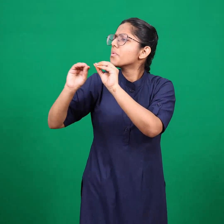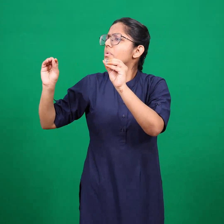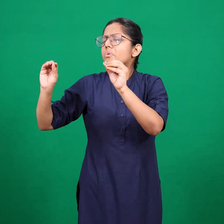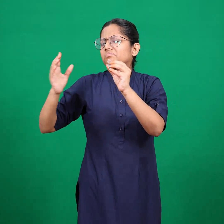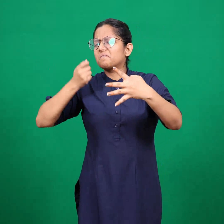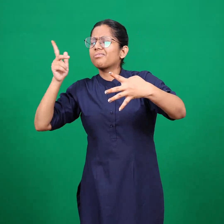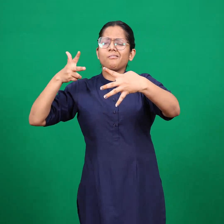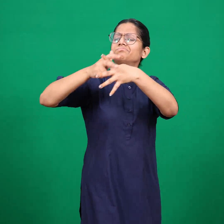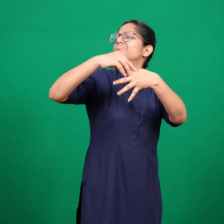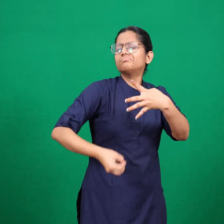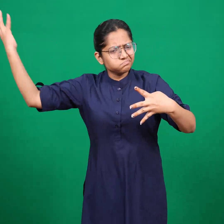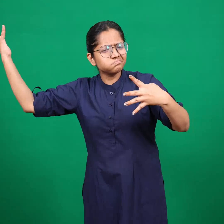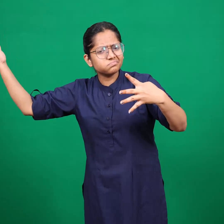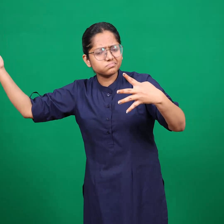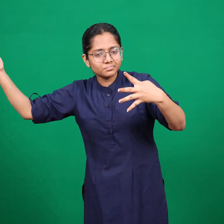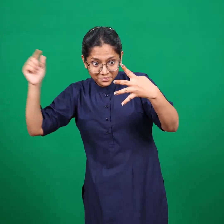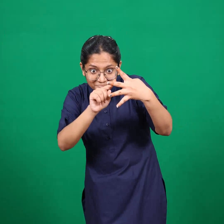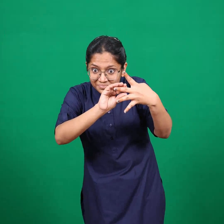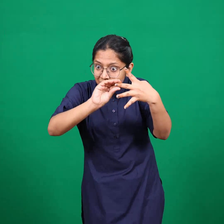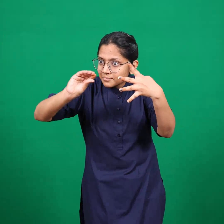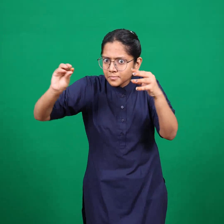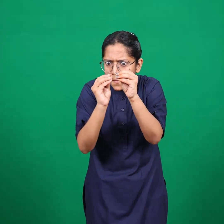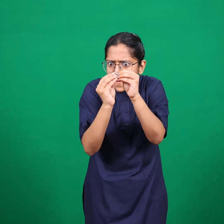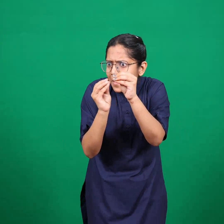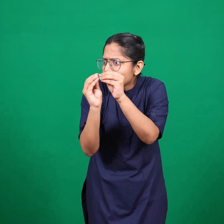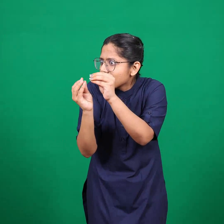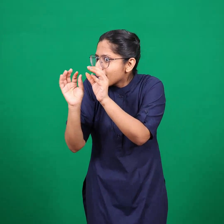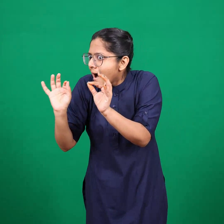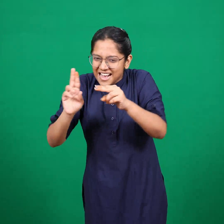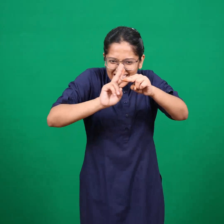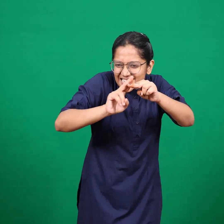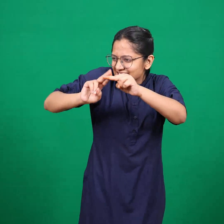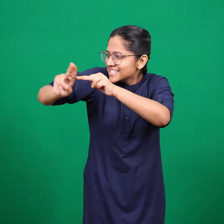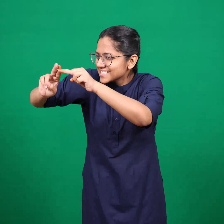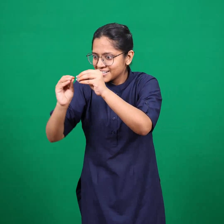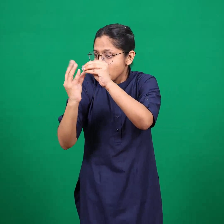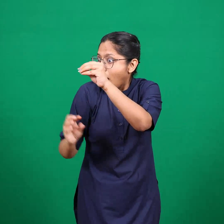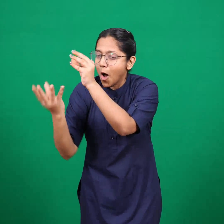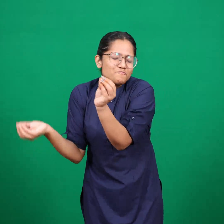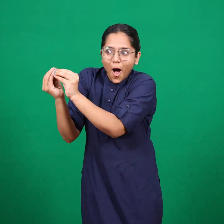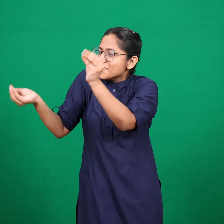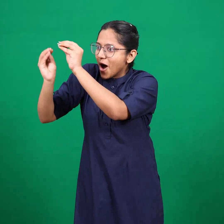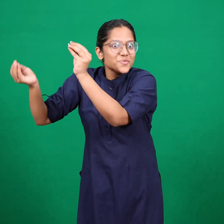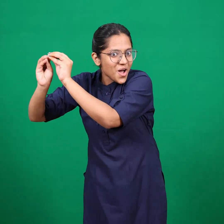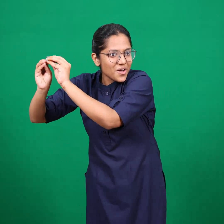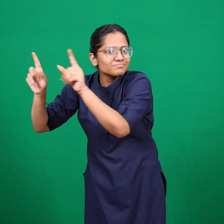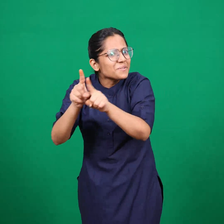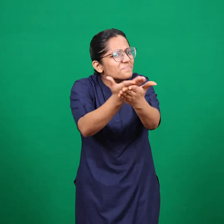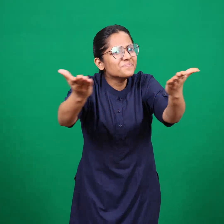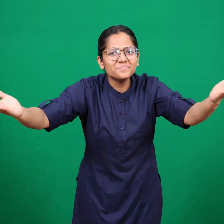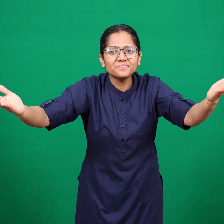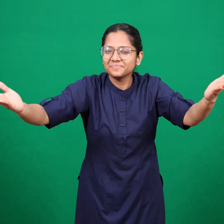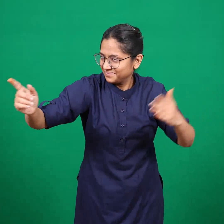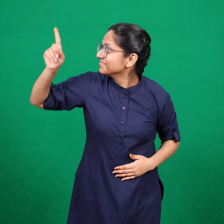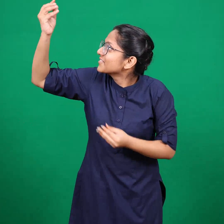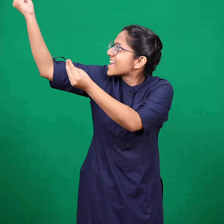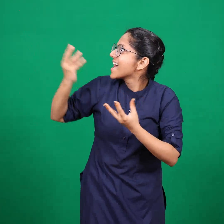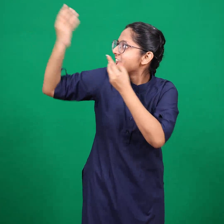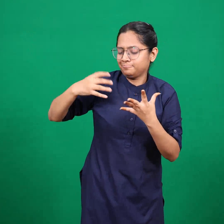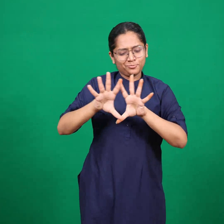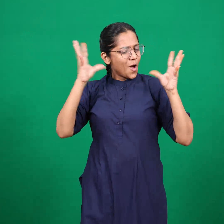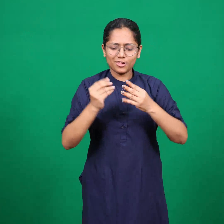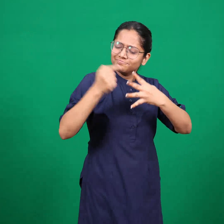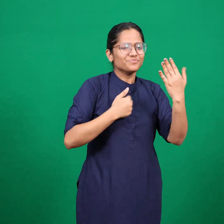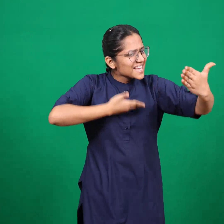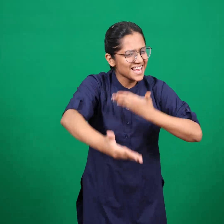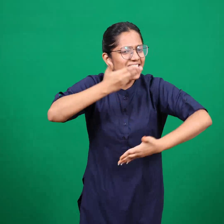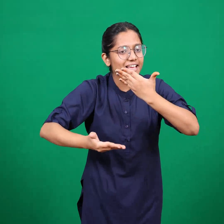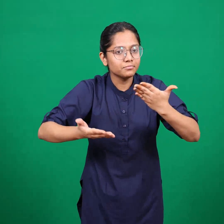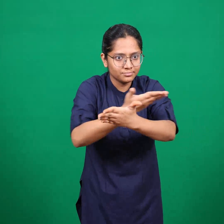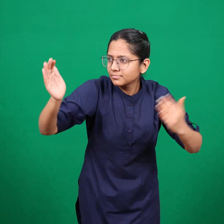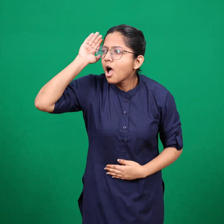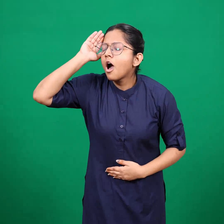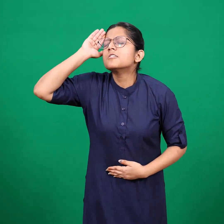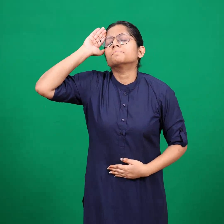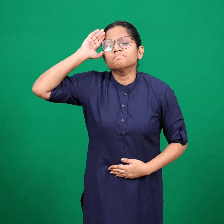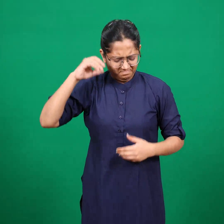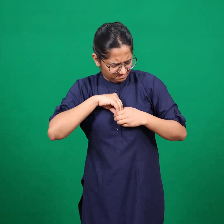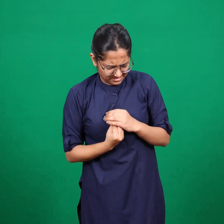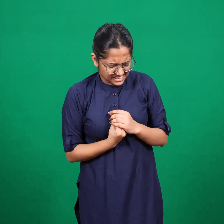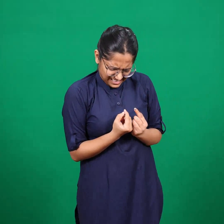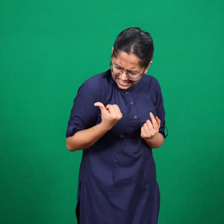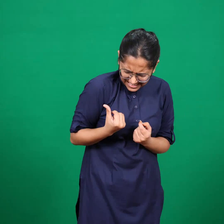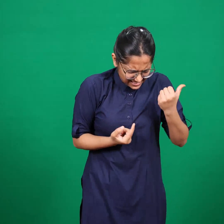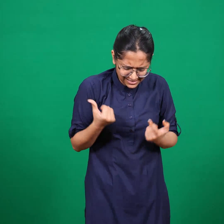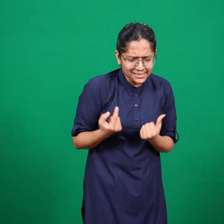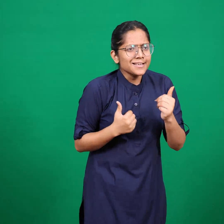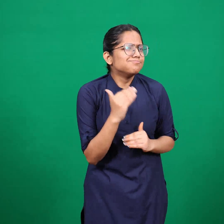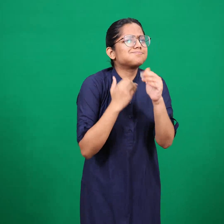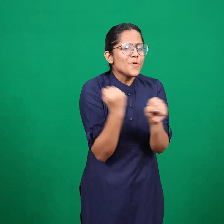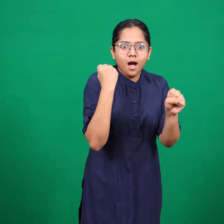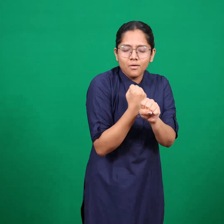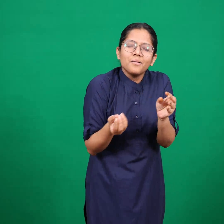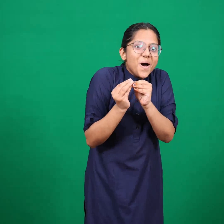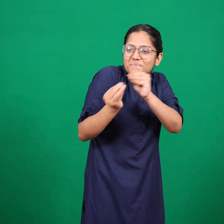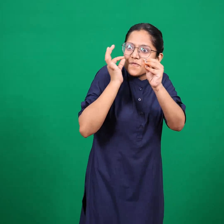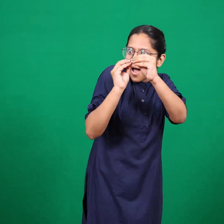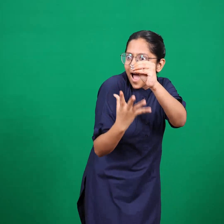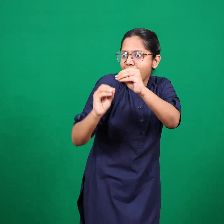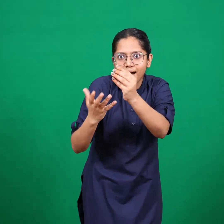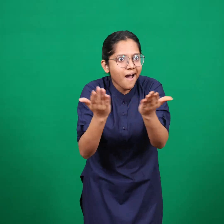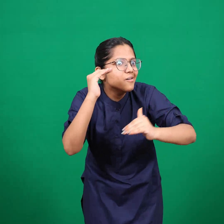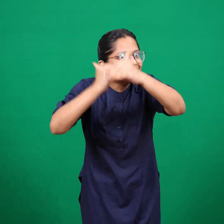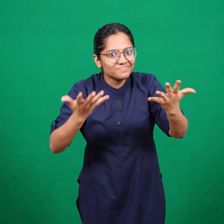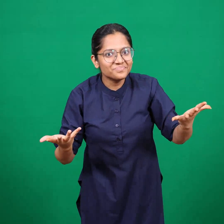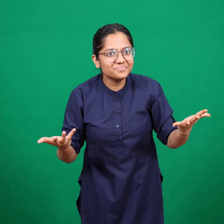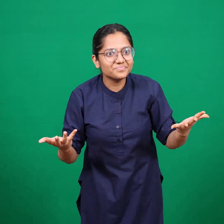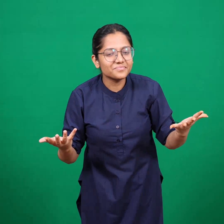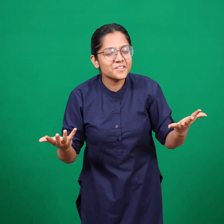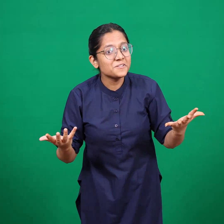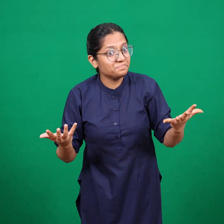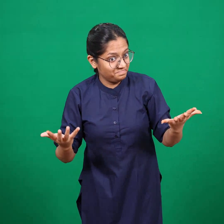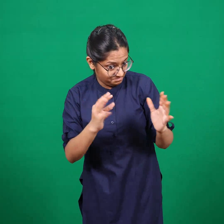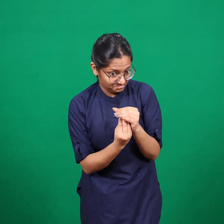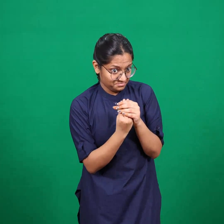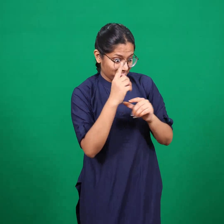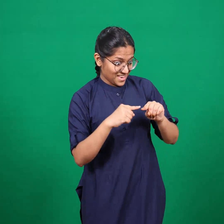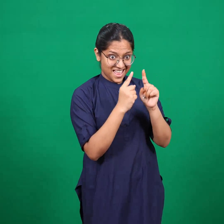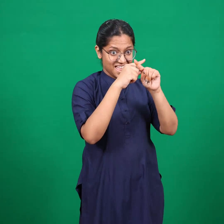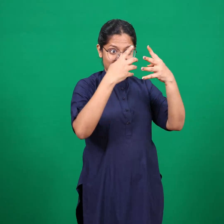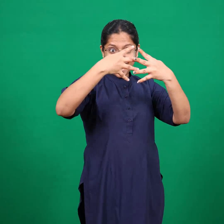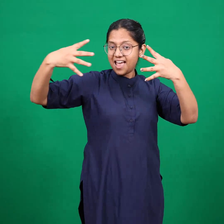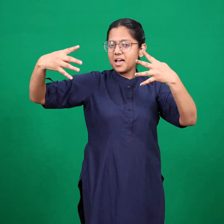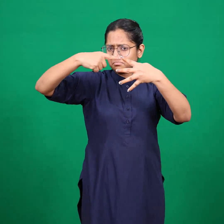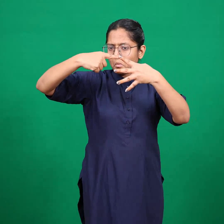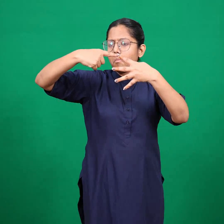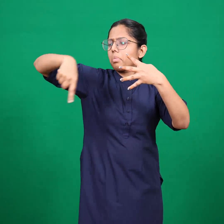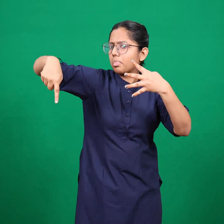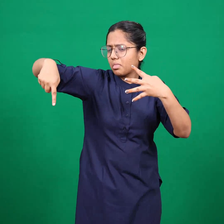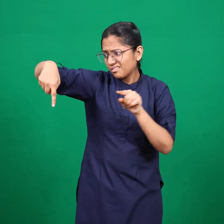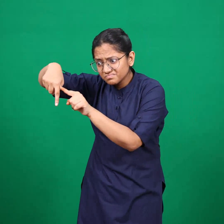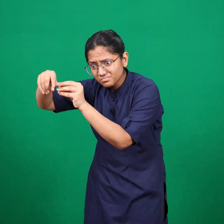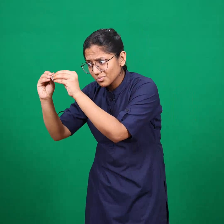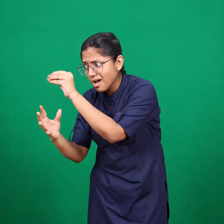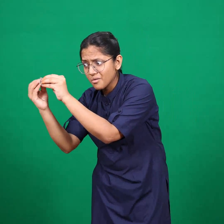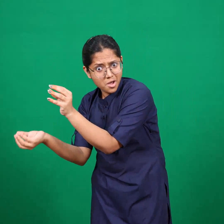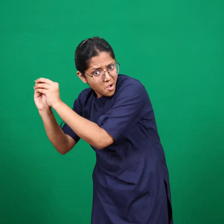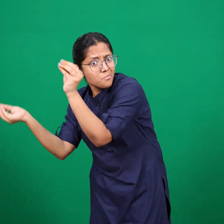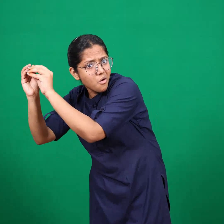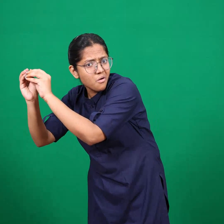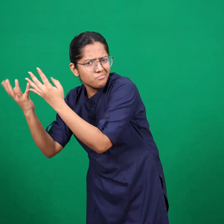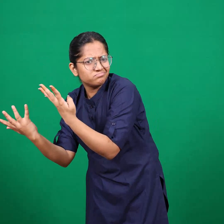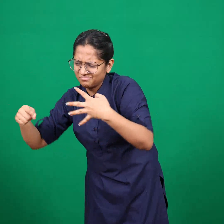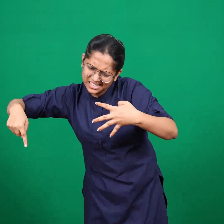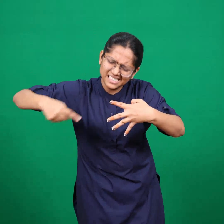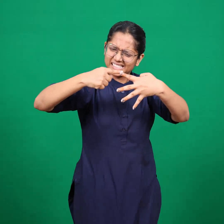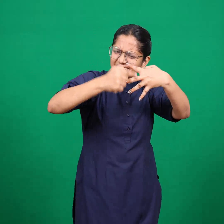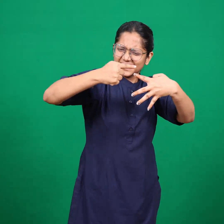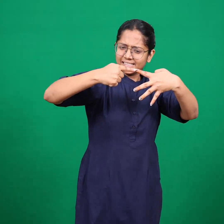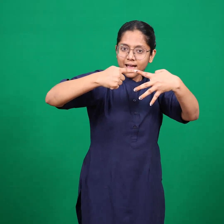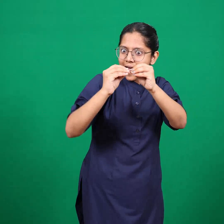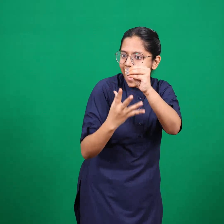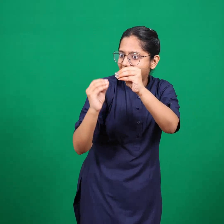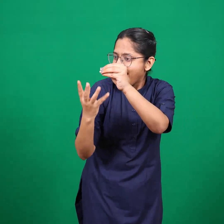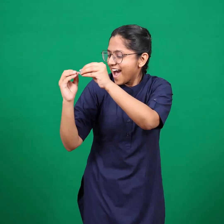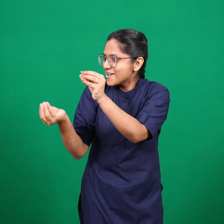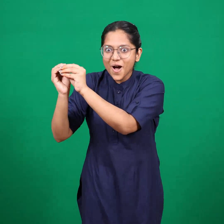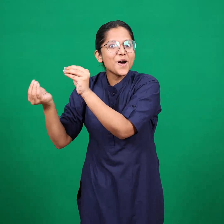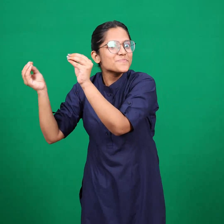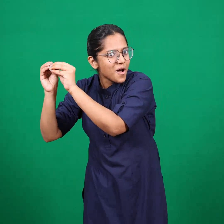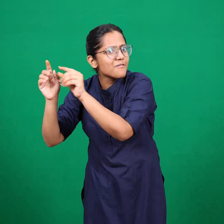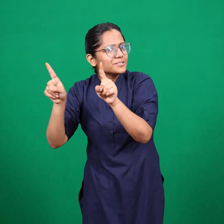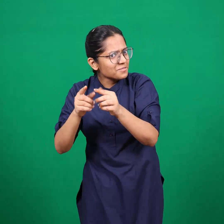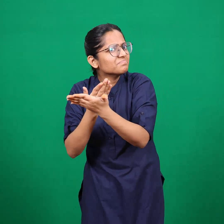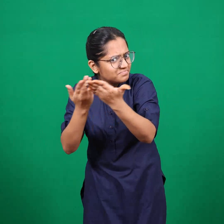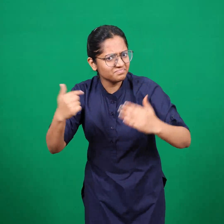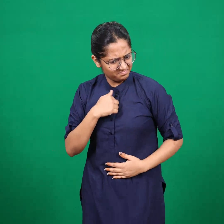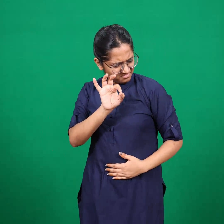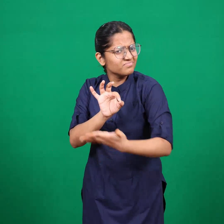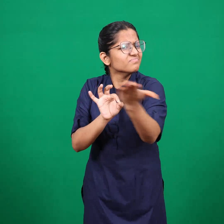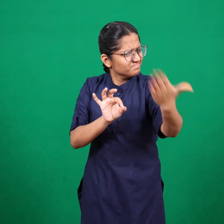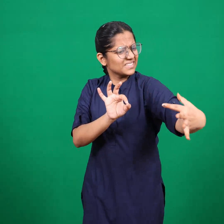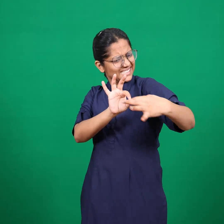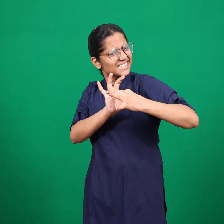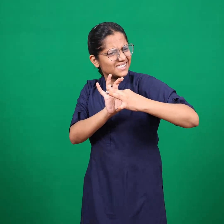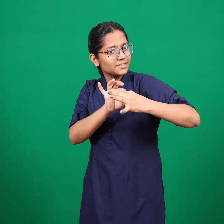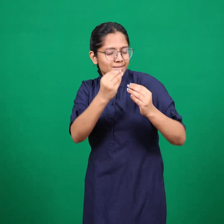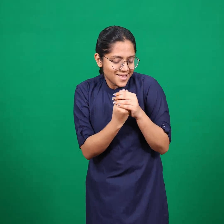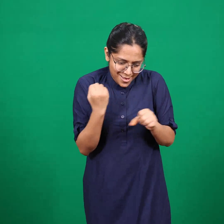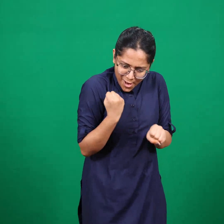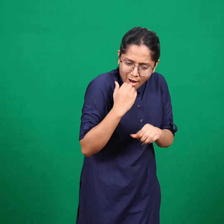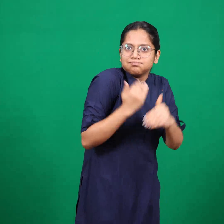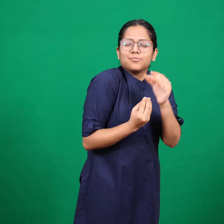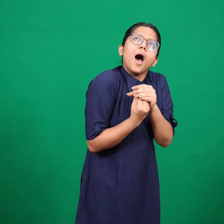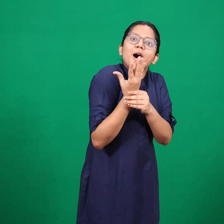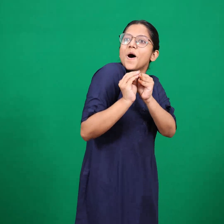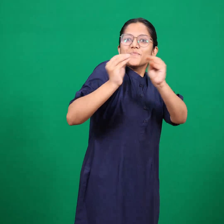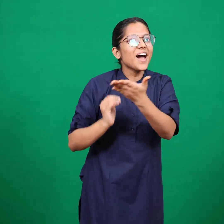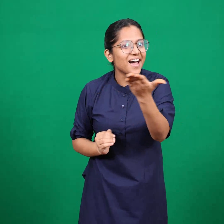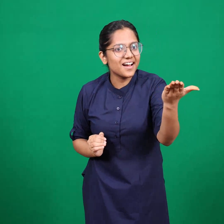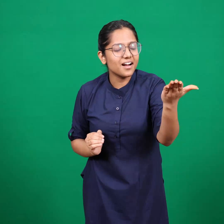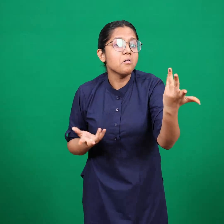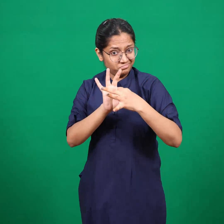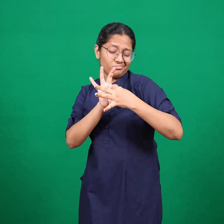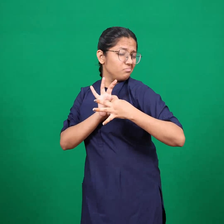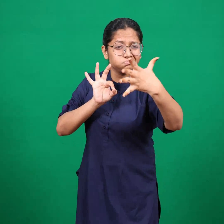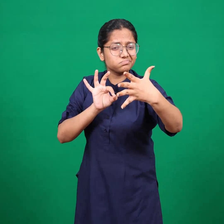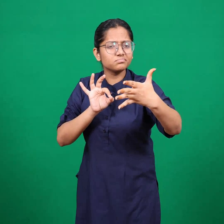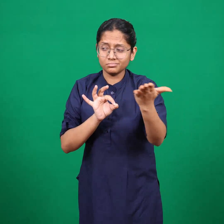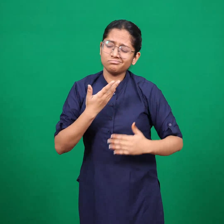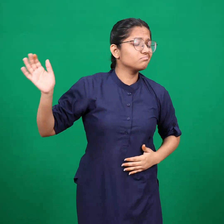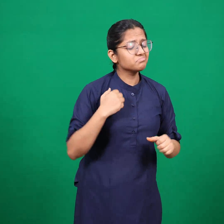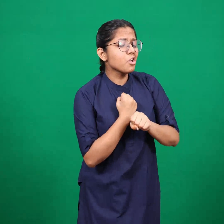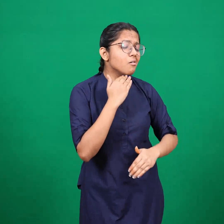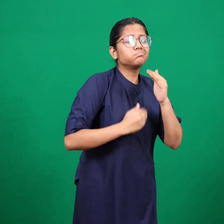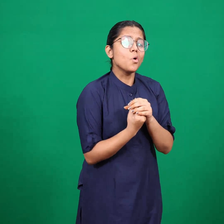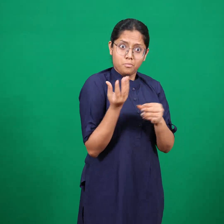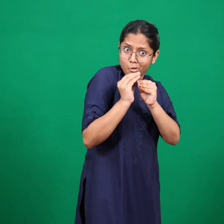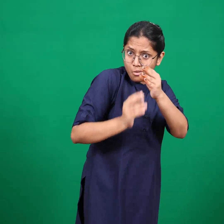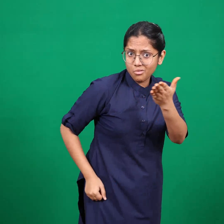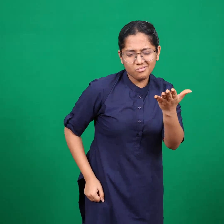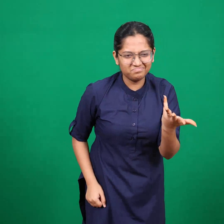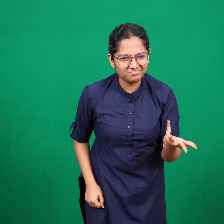You are already clean because of the word I have spoken to you. Remain in Me, and I will remain in you. Just as no branch can bear fruit by itself unless it remains in the vine, neither can you bear fruit unless you remain in Me.